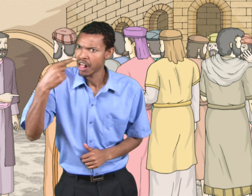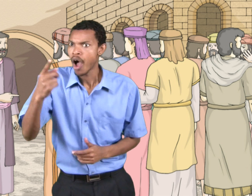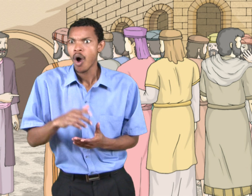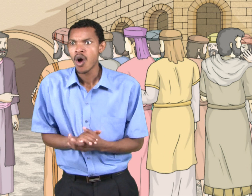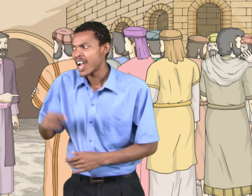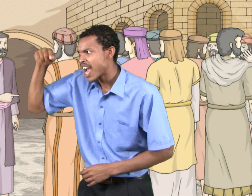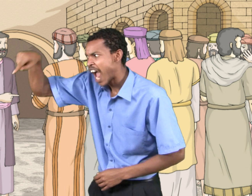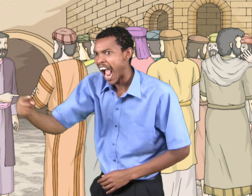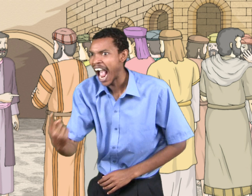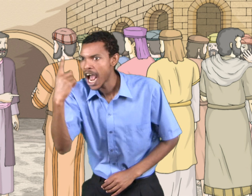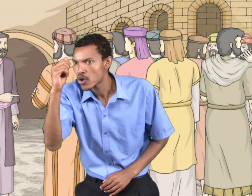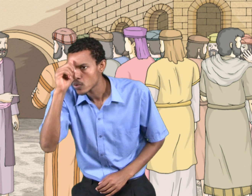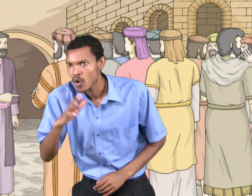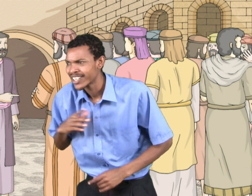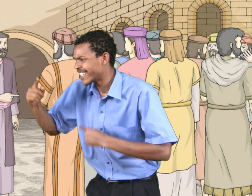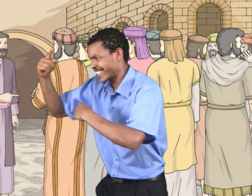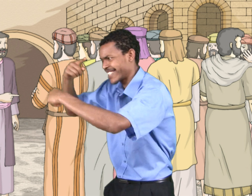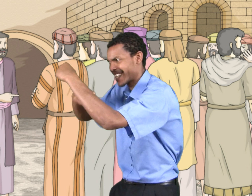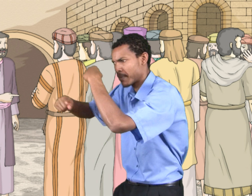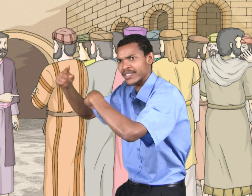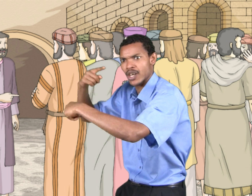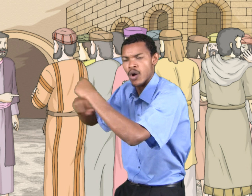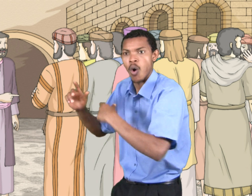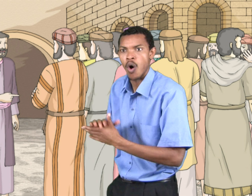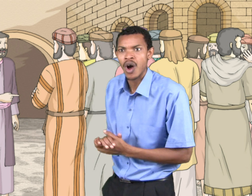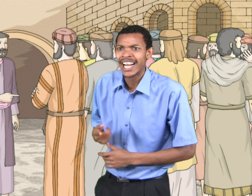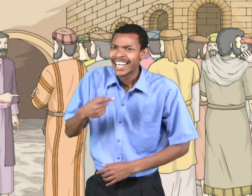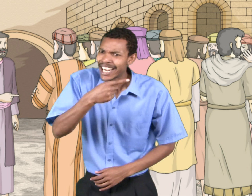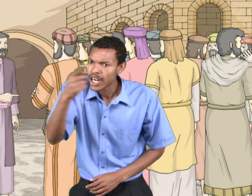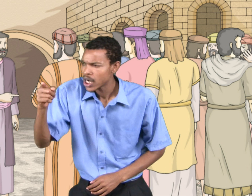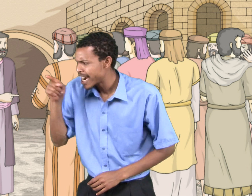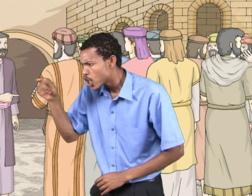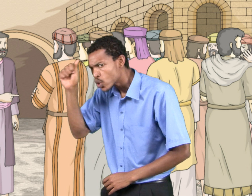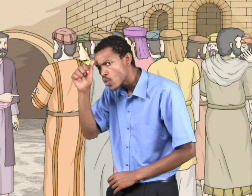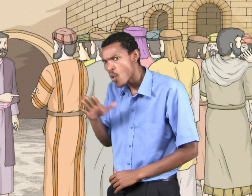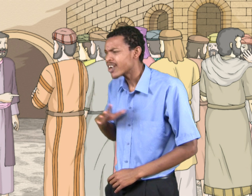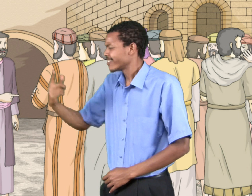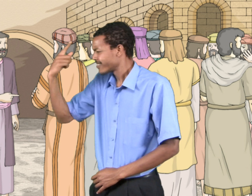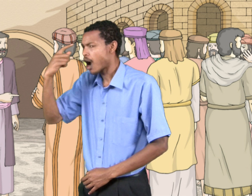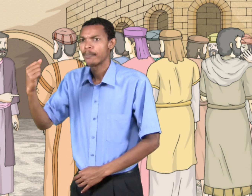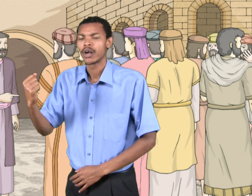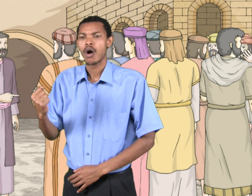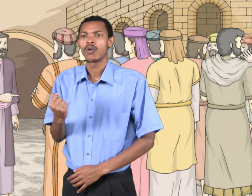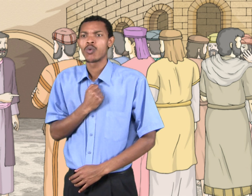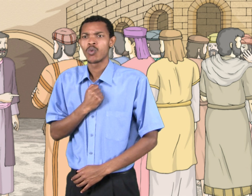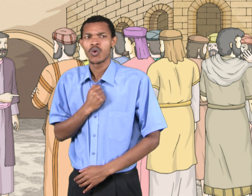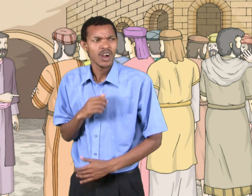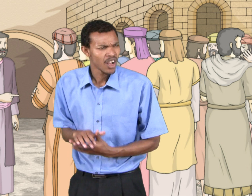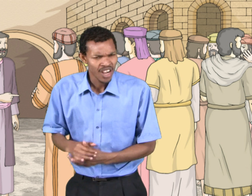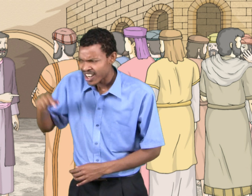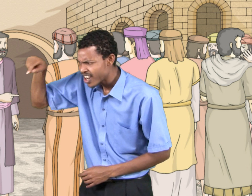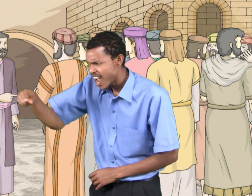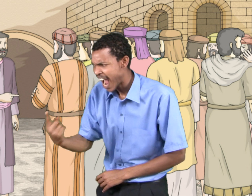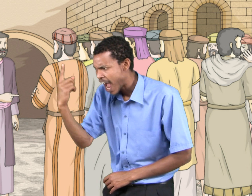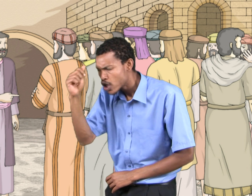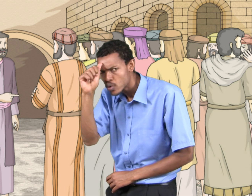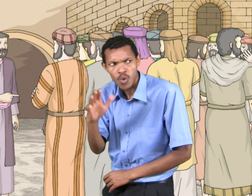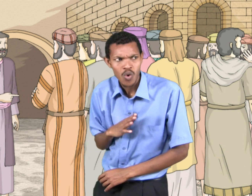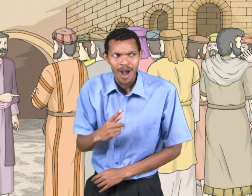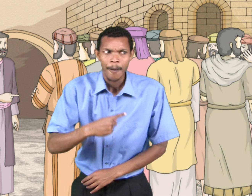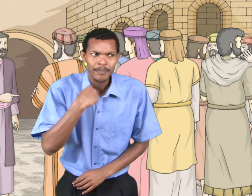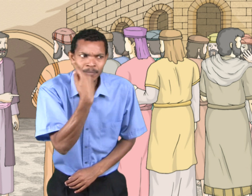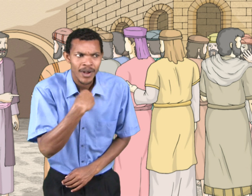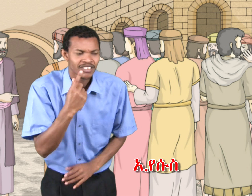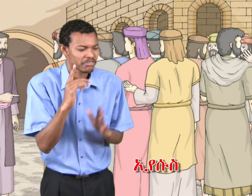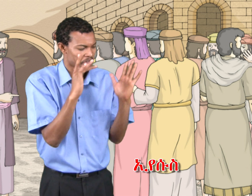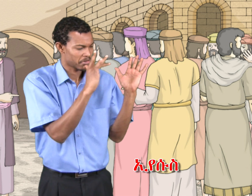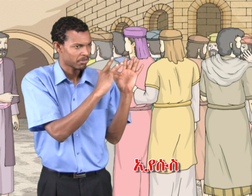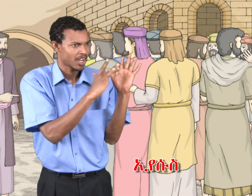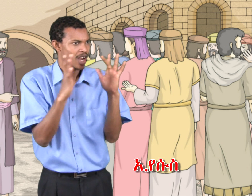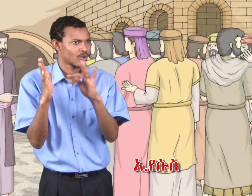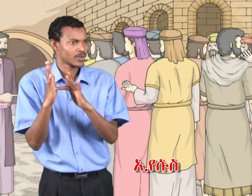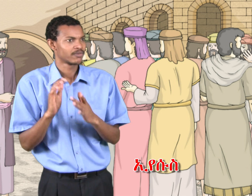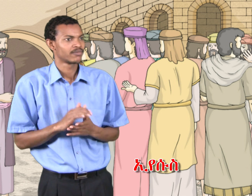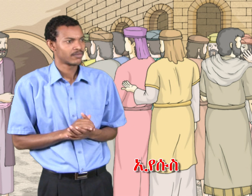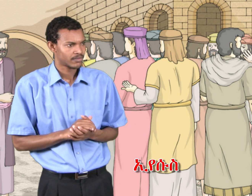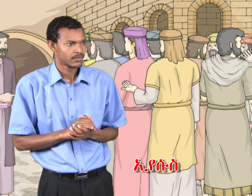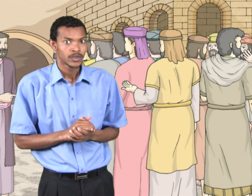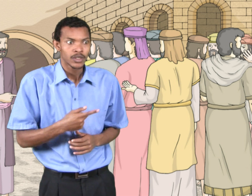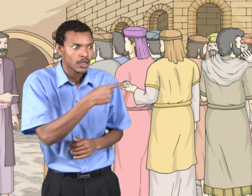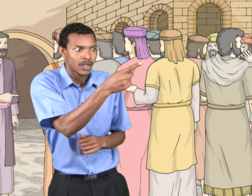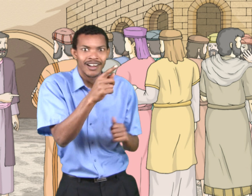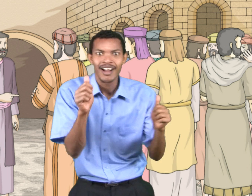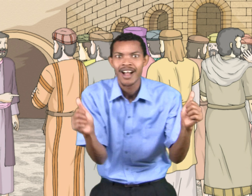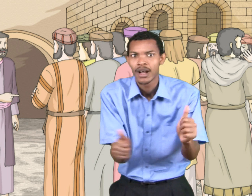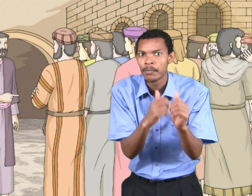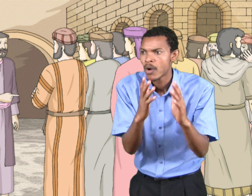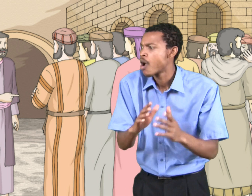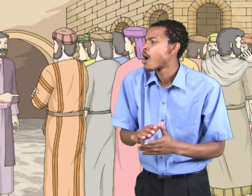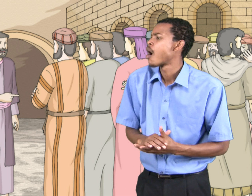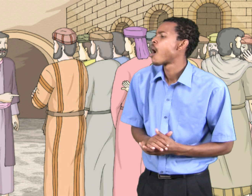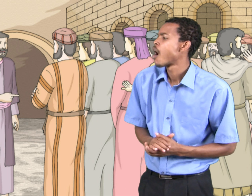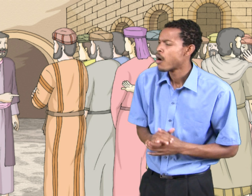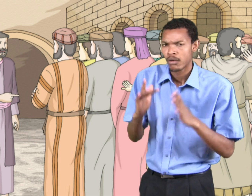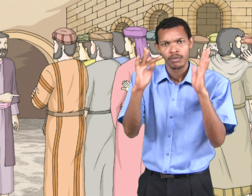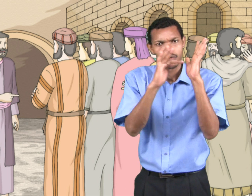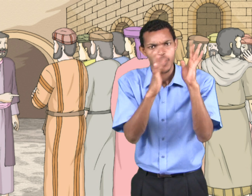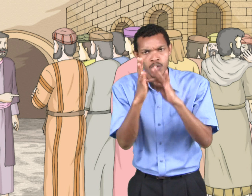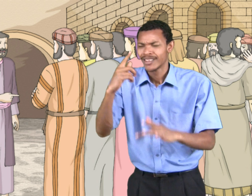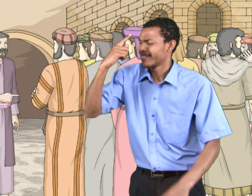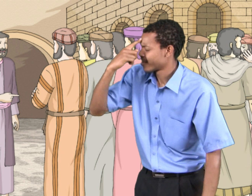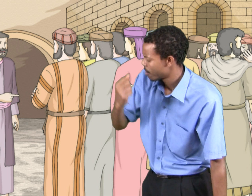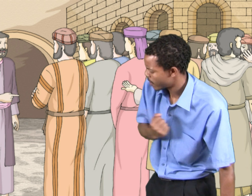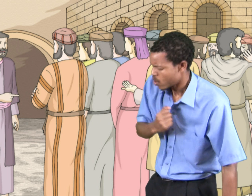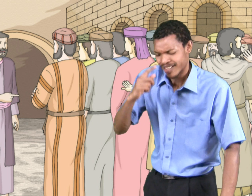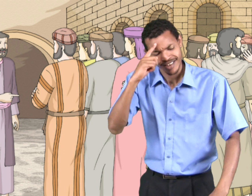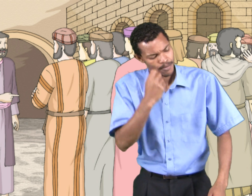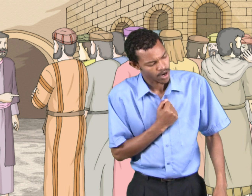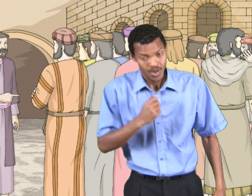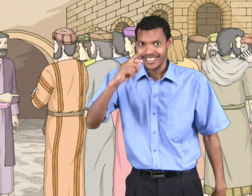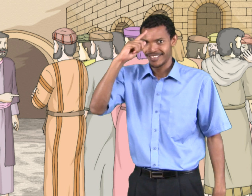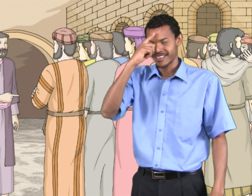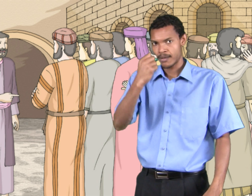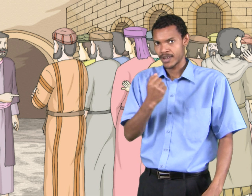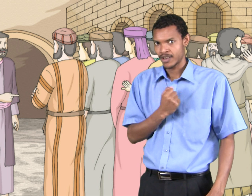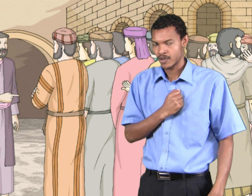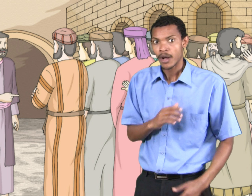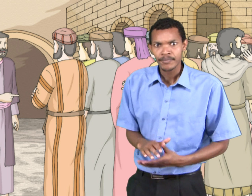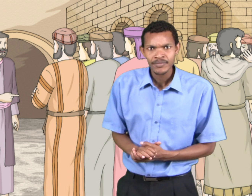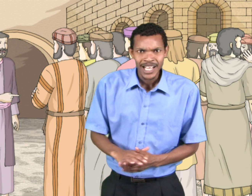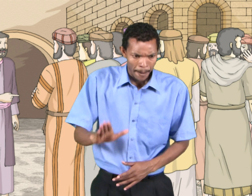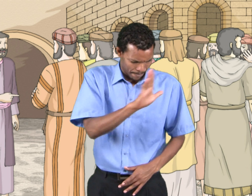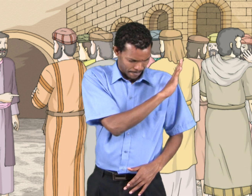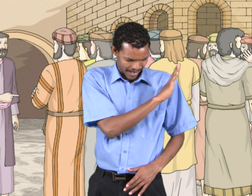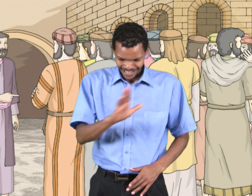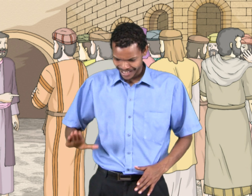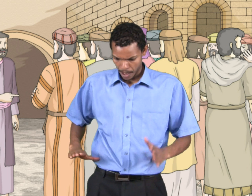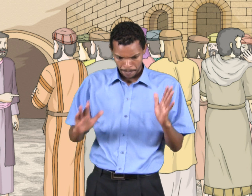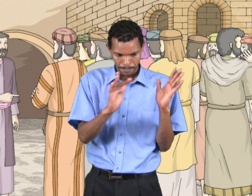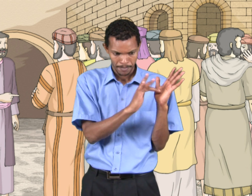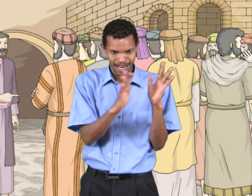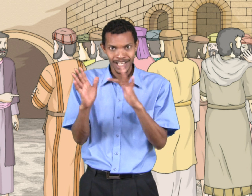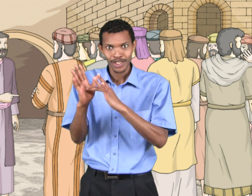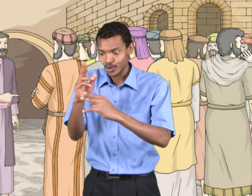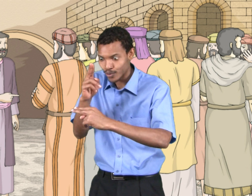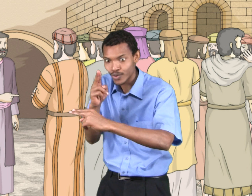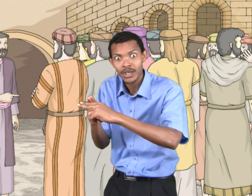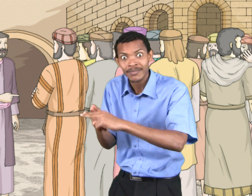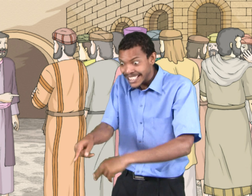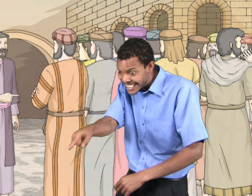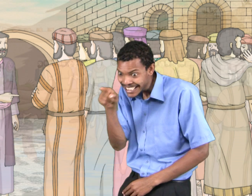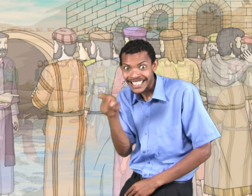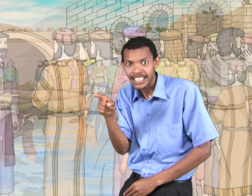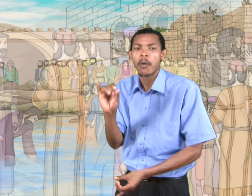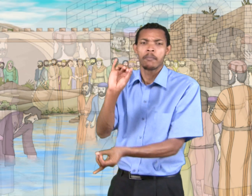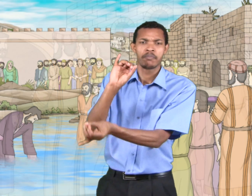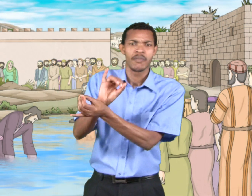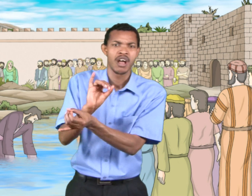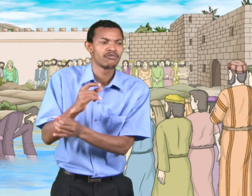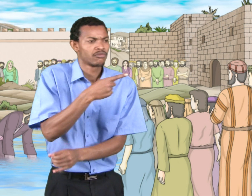He told the people to believe in the One coming after him, that is, in Jesus.”